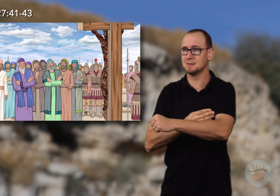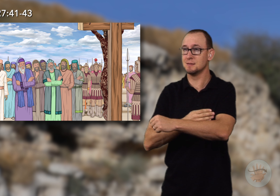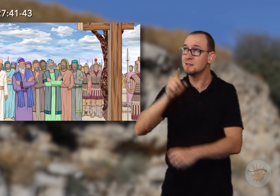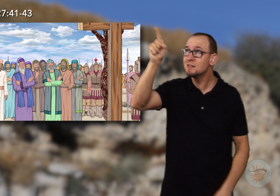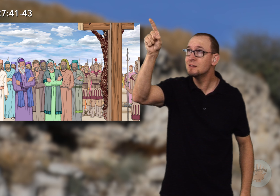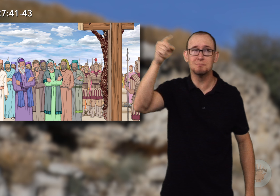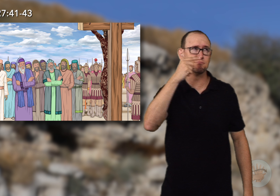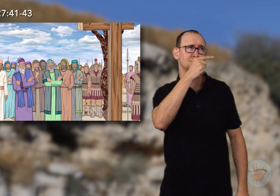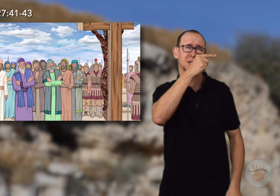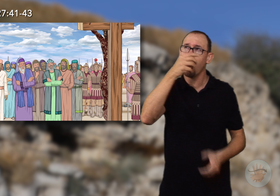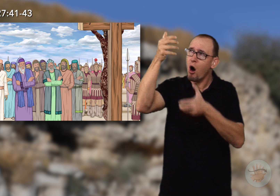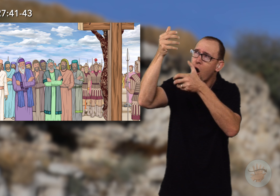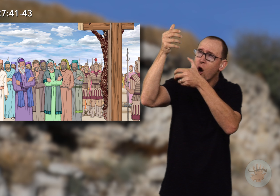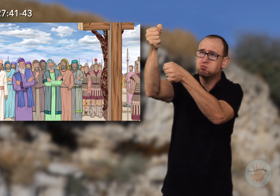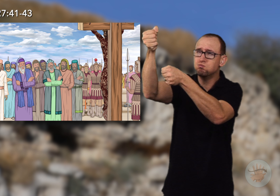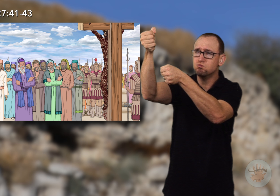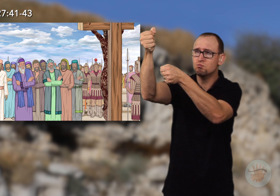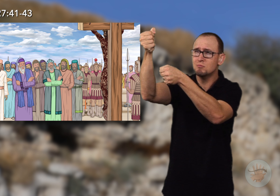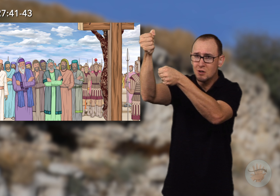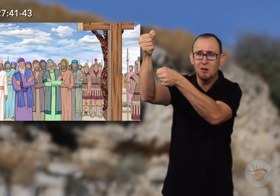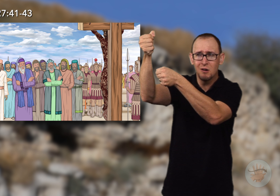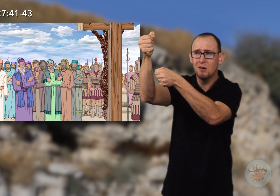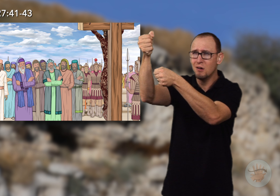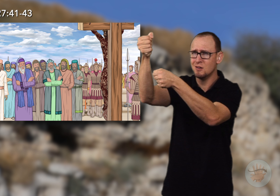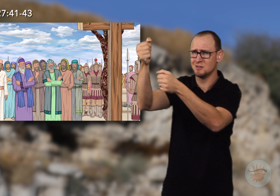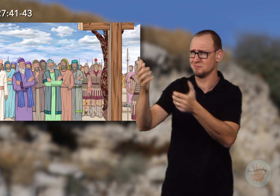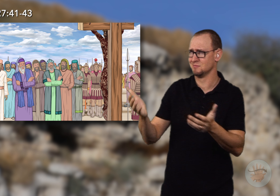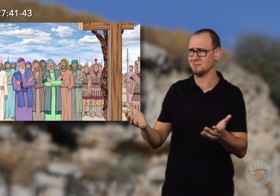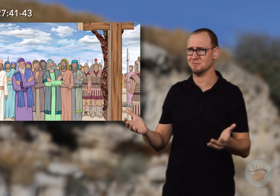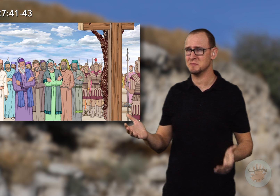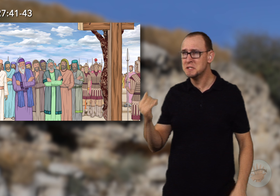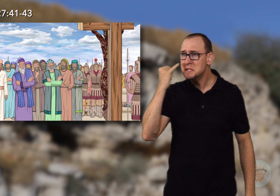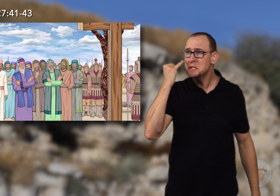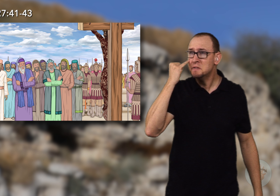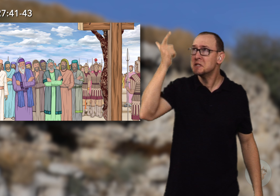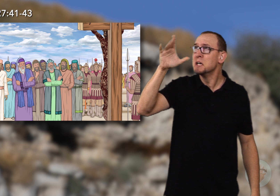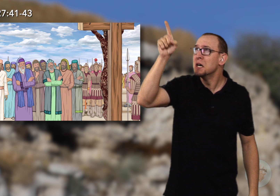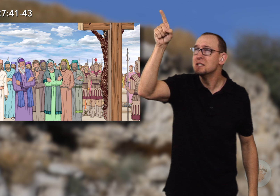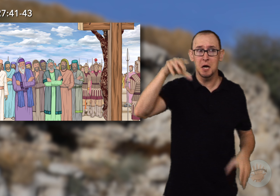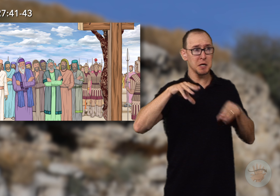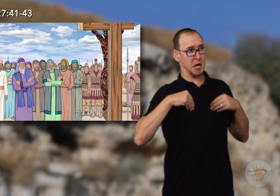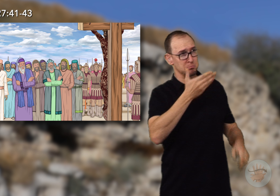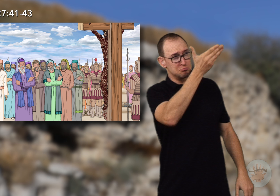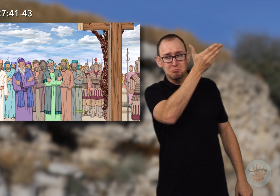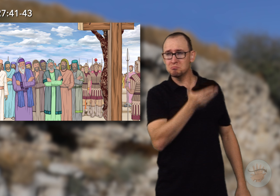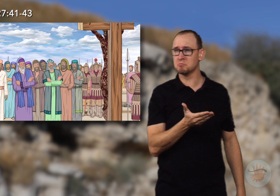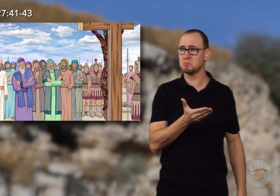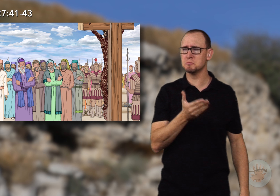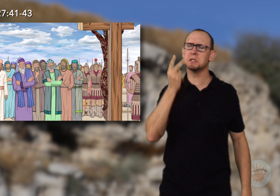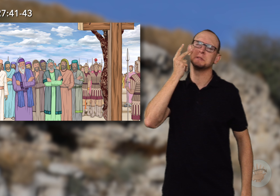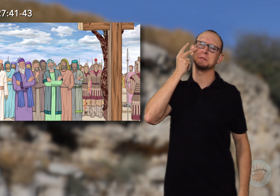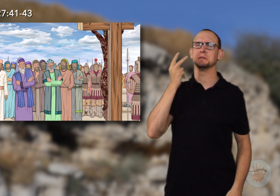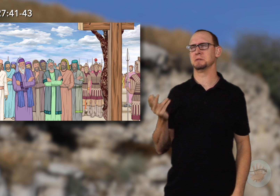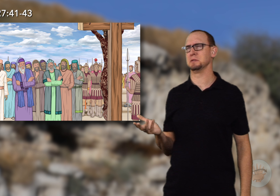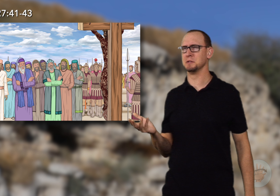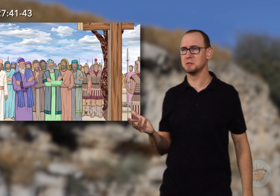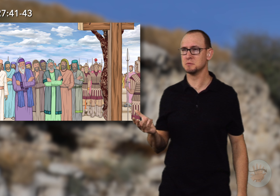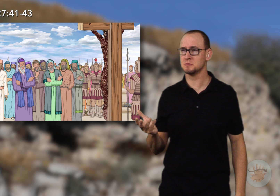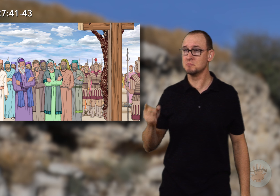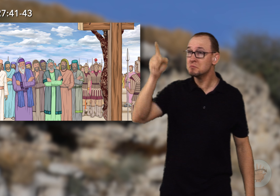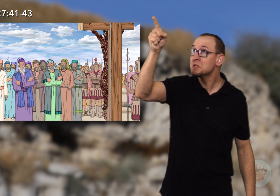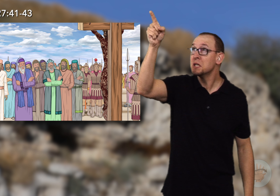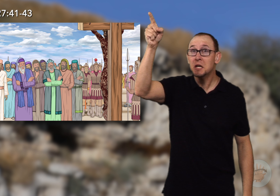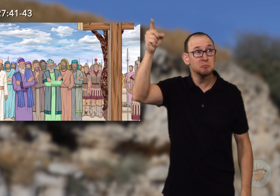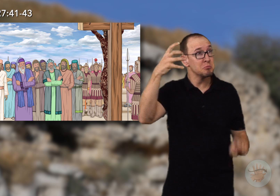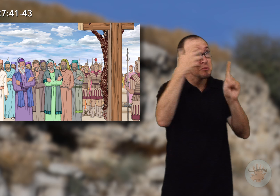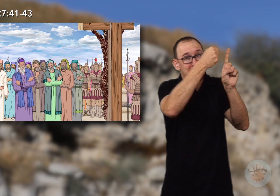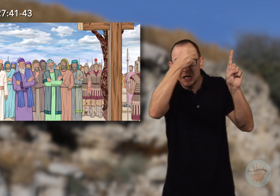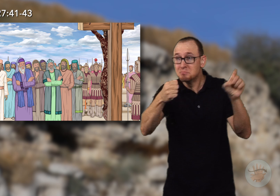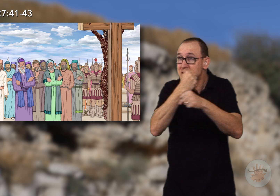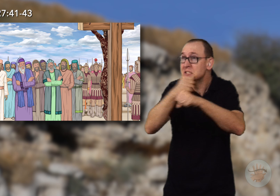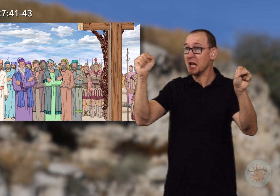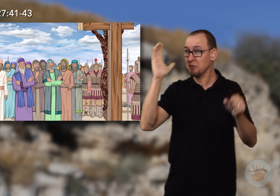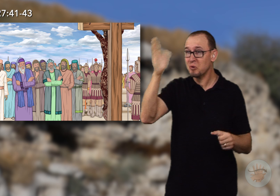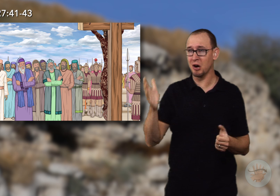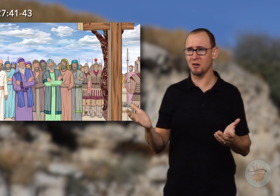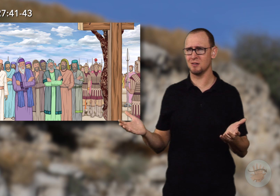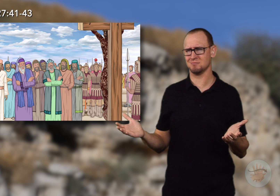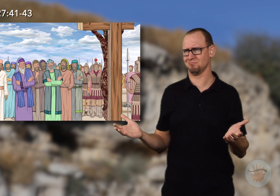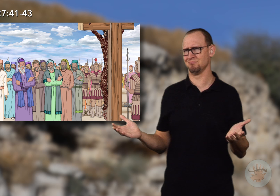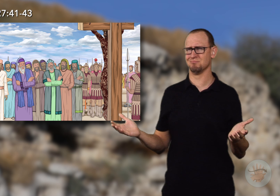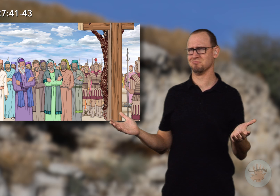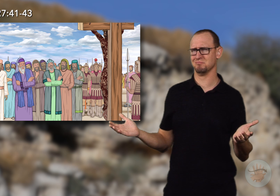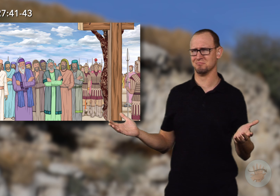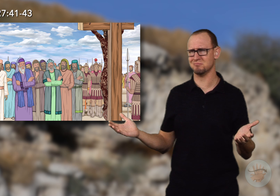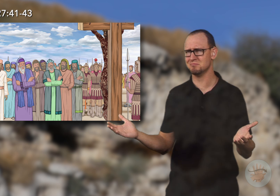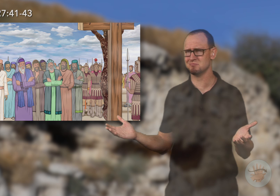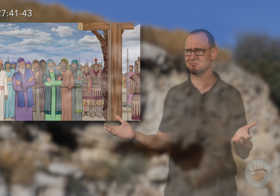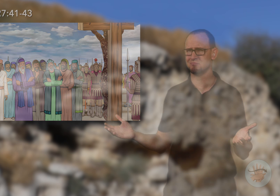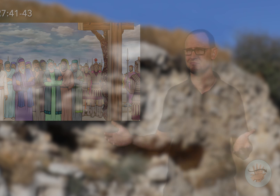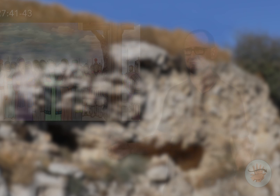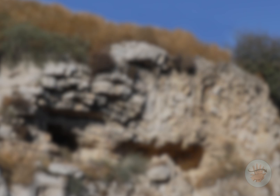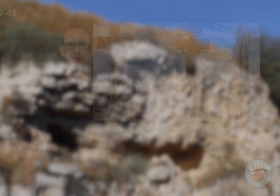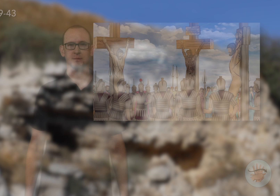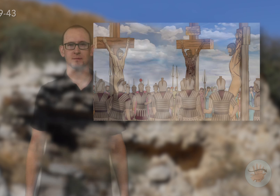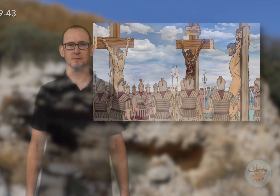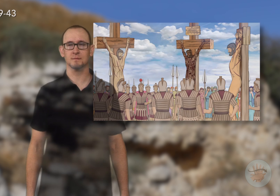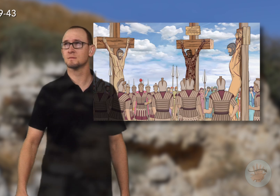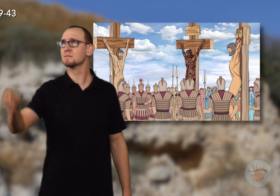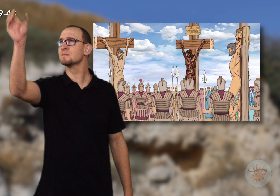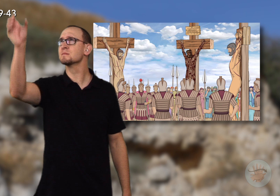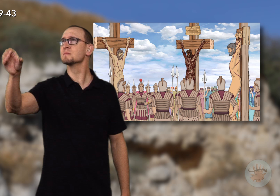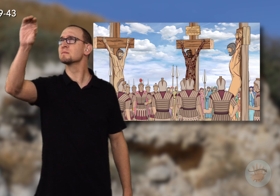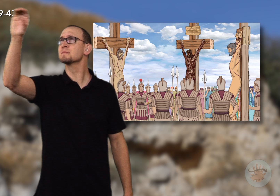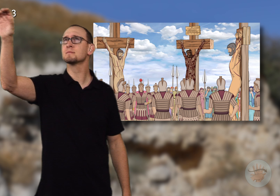Let God deliver Him now if He wants Him. For He said, ‘I am the Son of God.’”